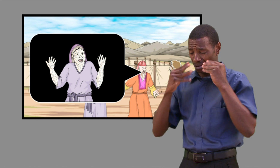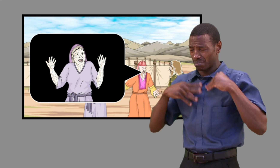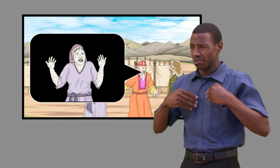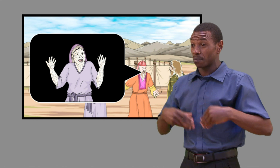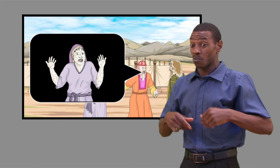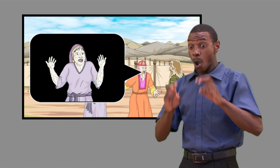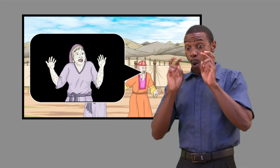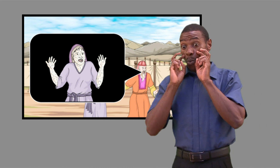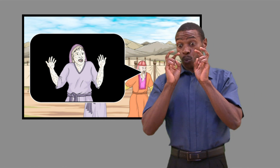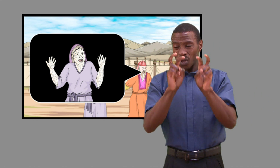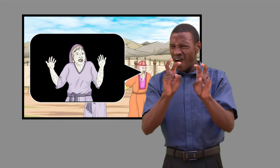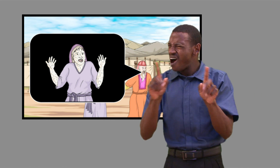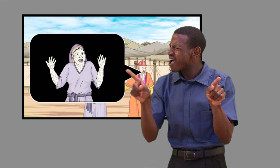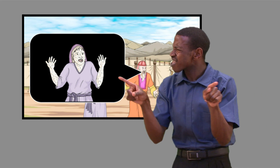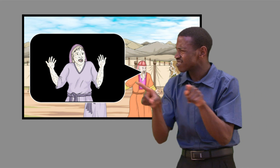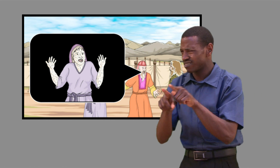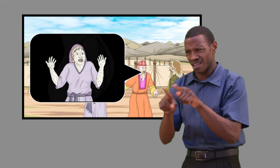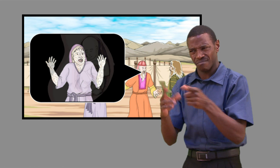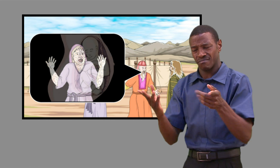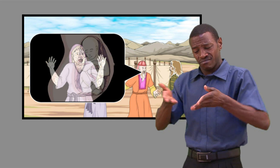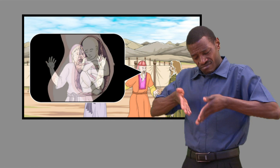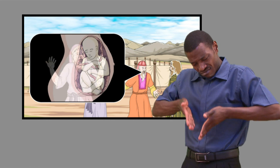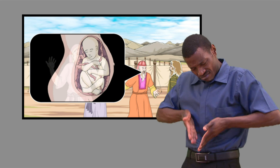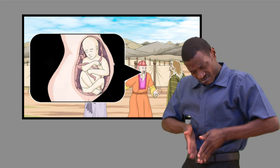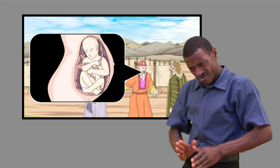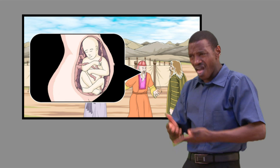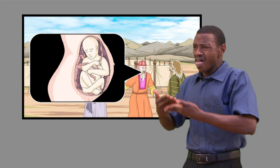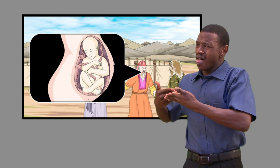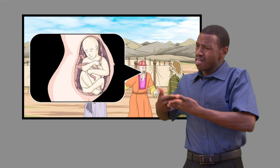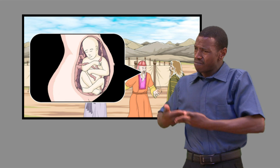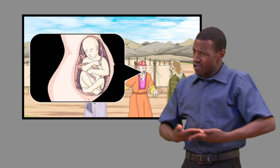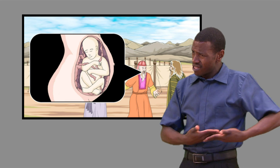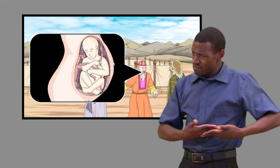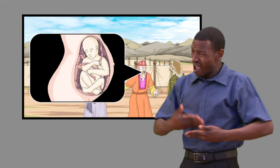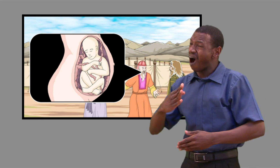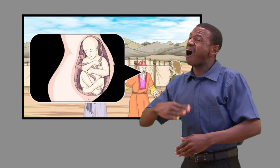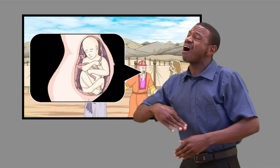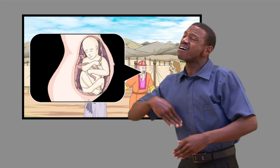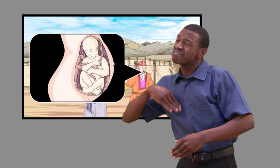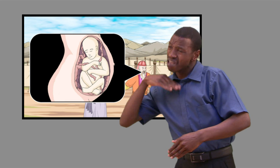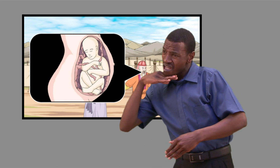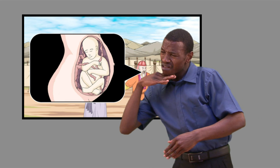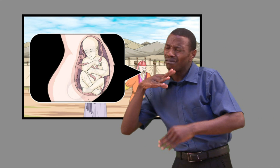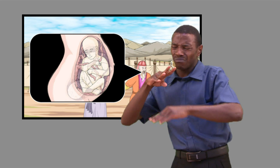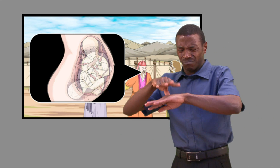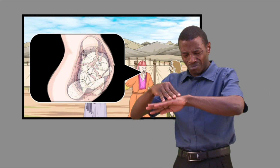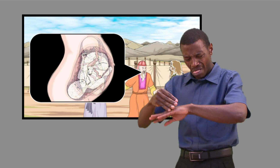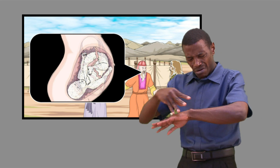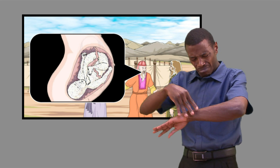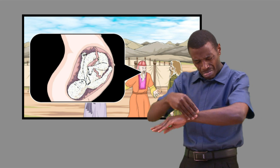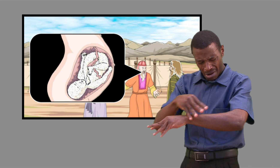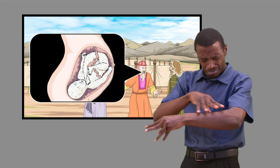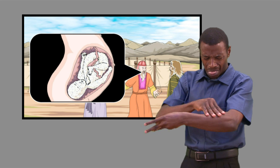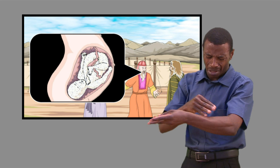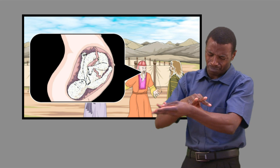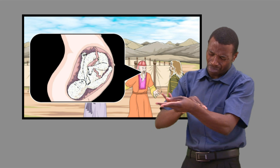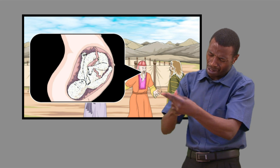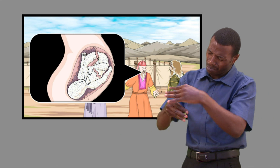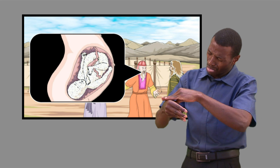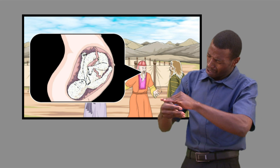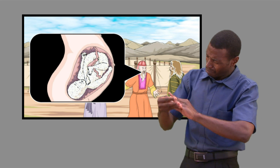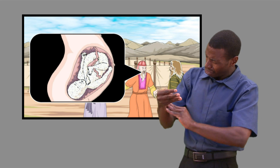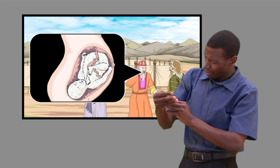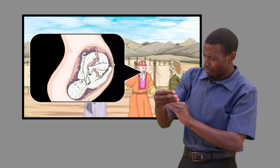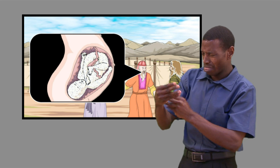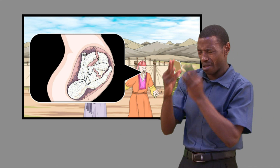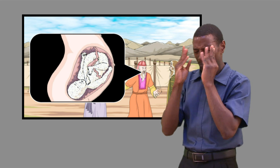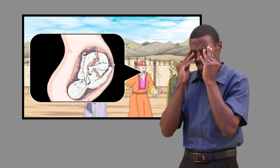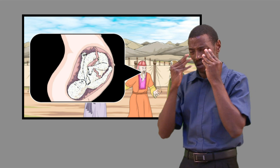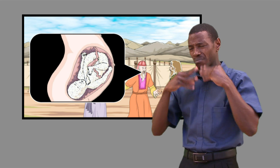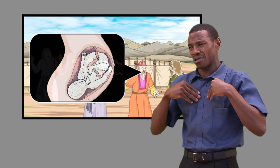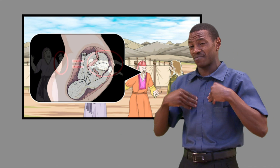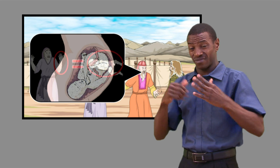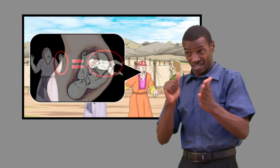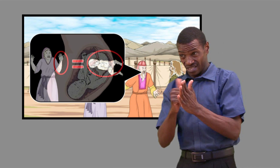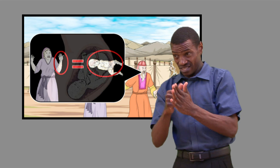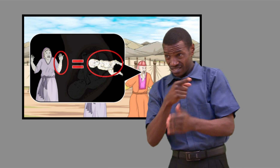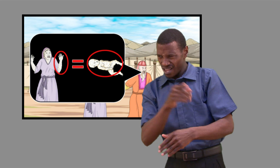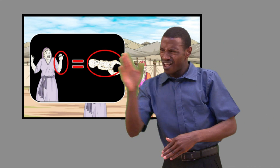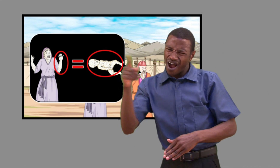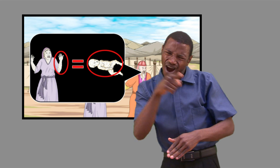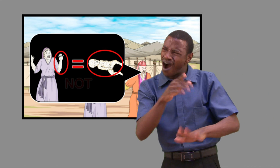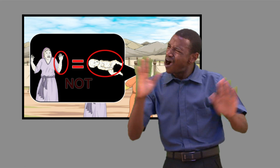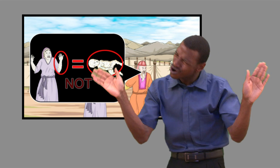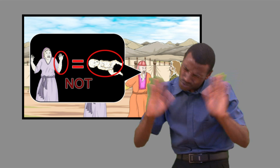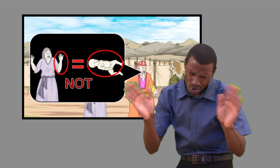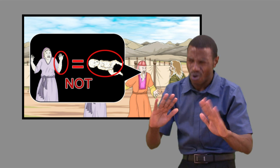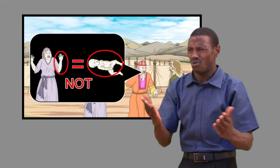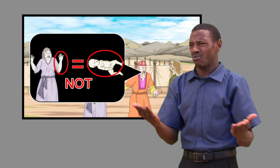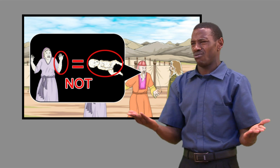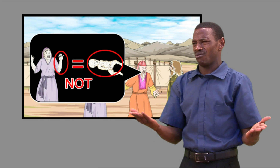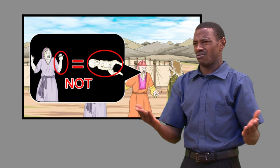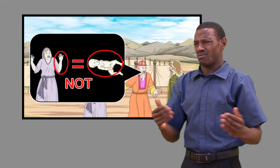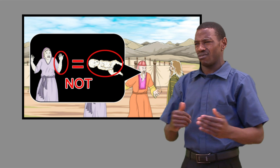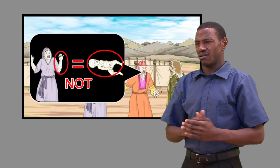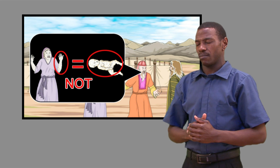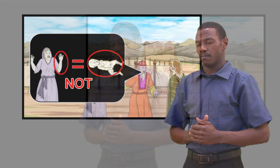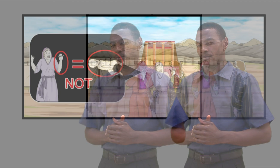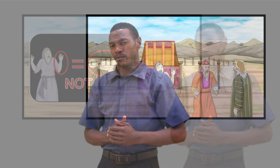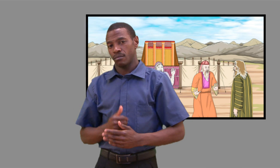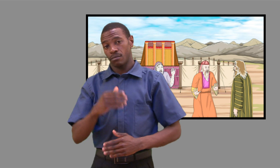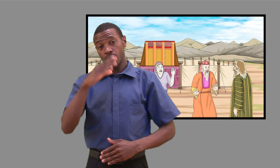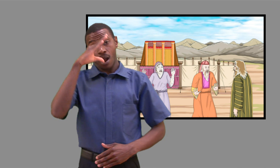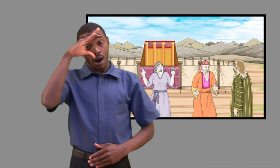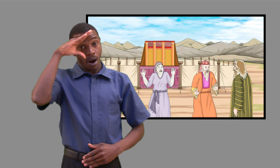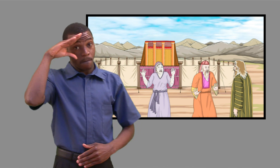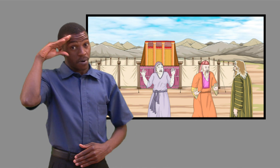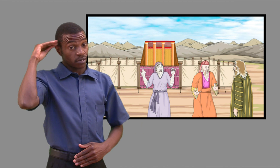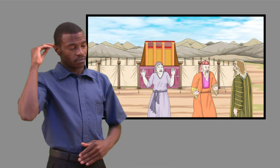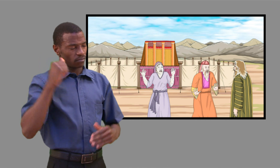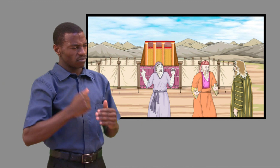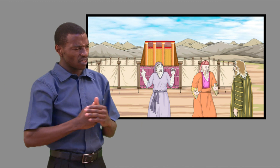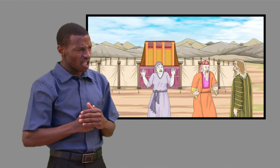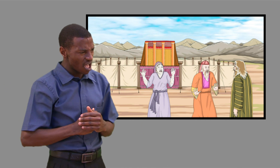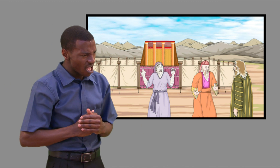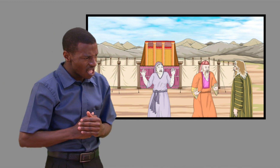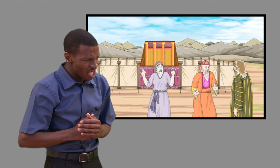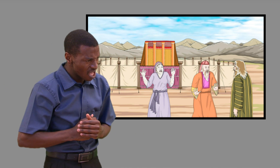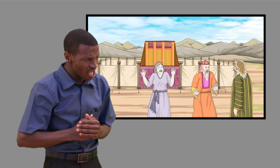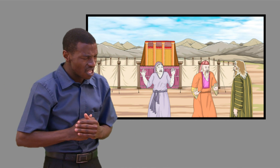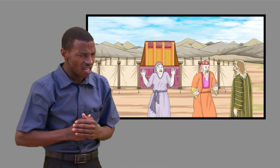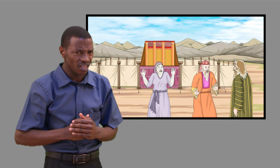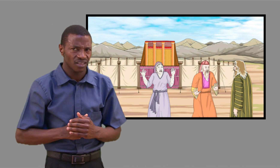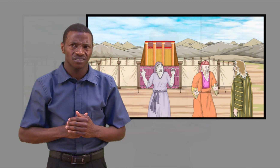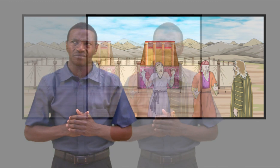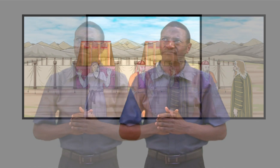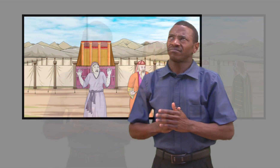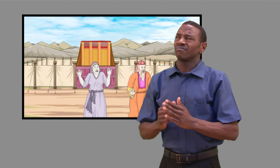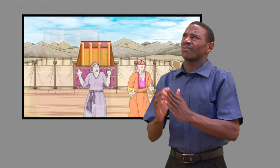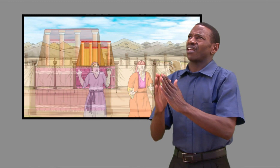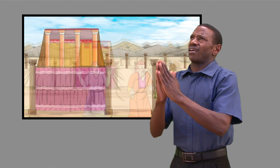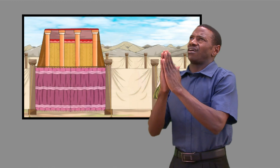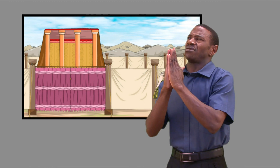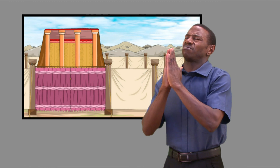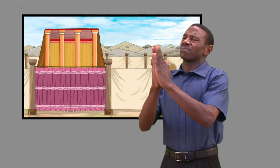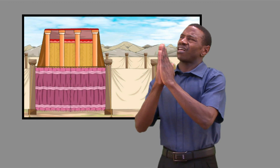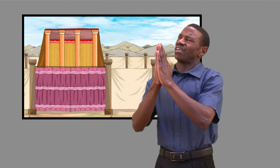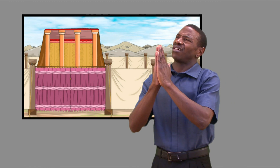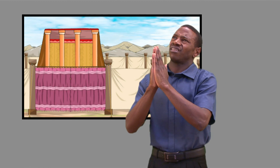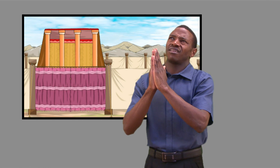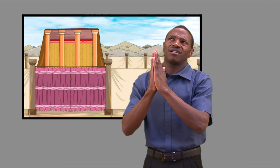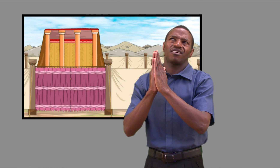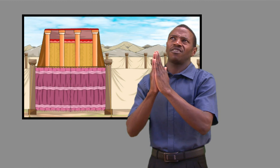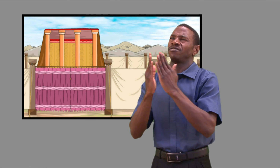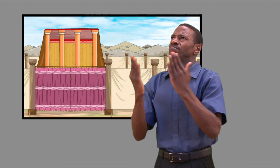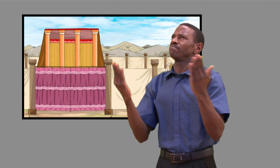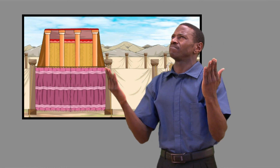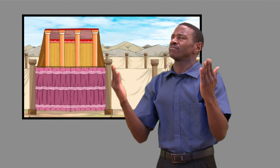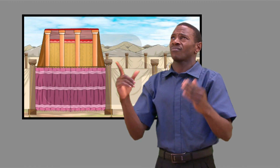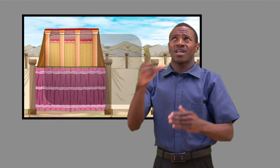Please do not let her be like a stillborn infant whose flesh is half consumed when he comes out of his mother’s womb.”